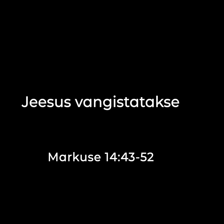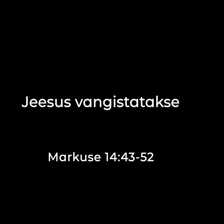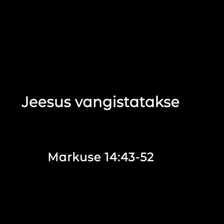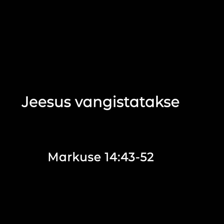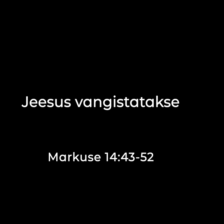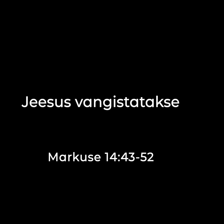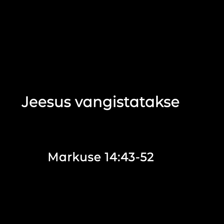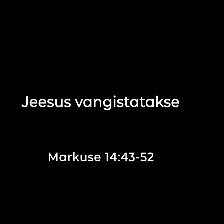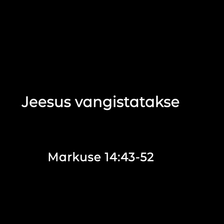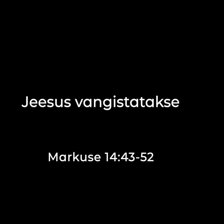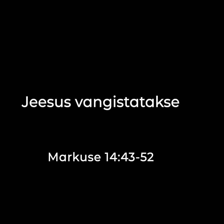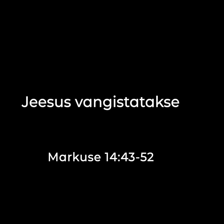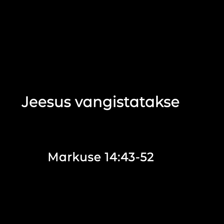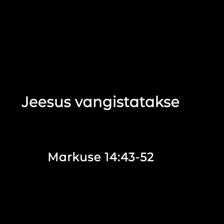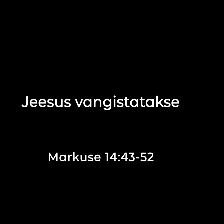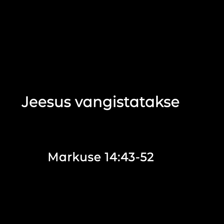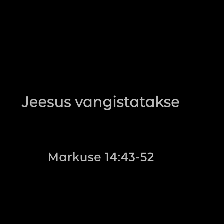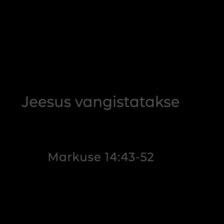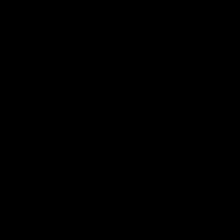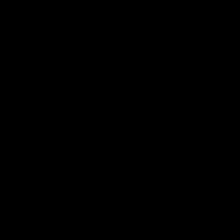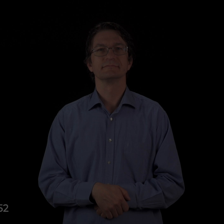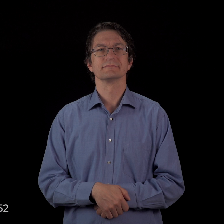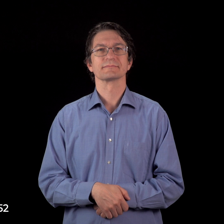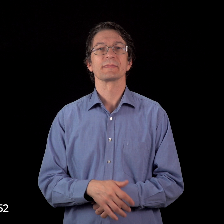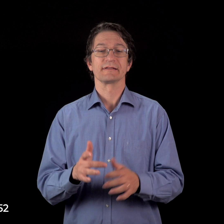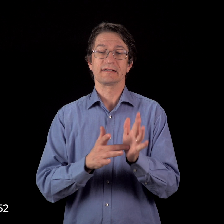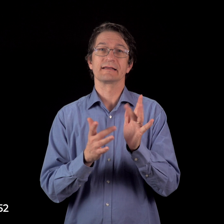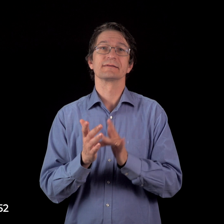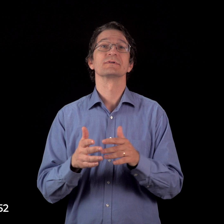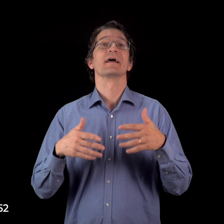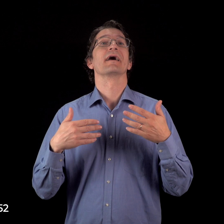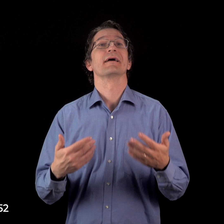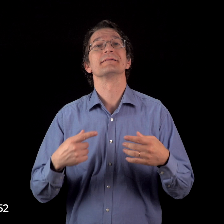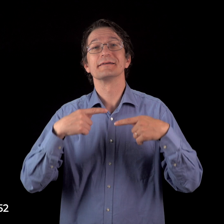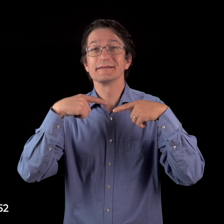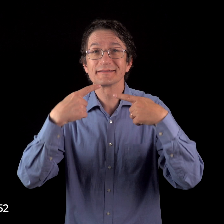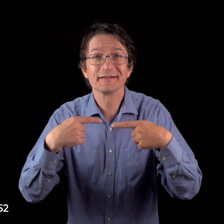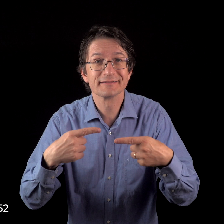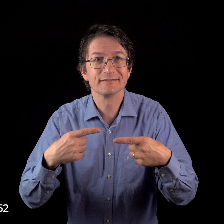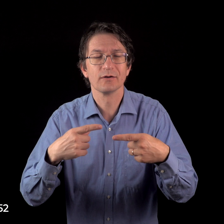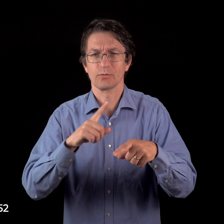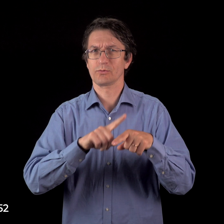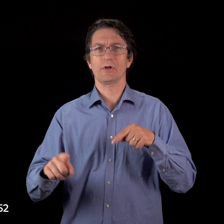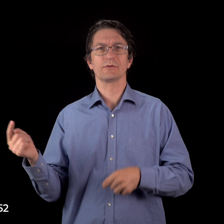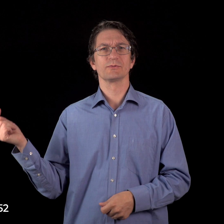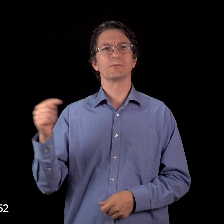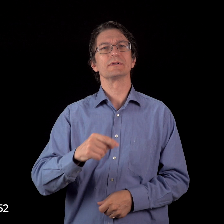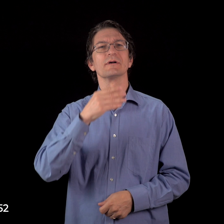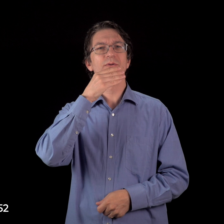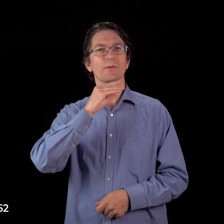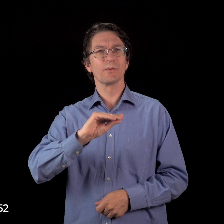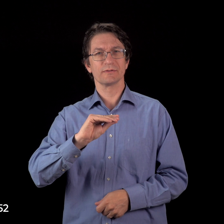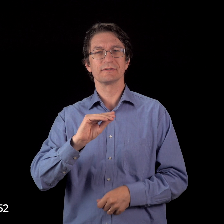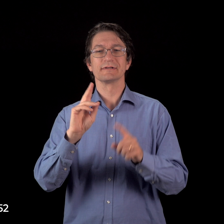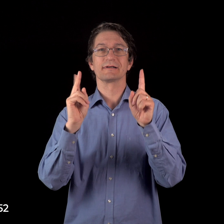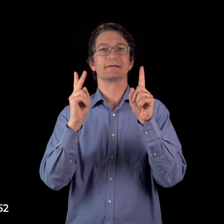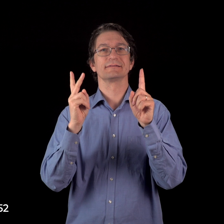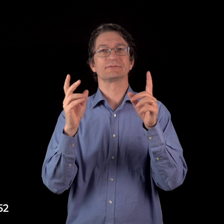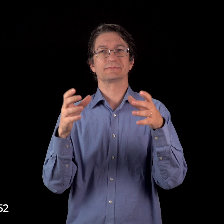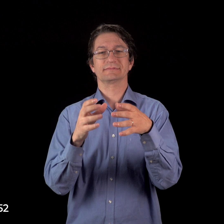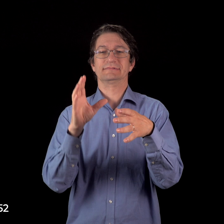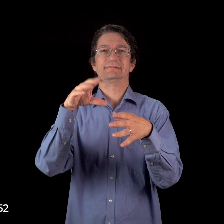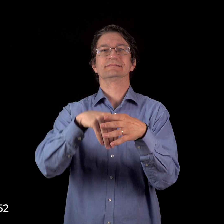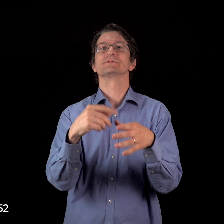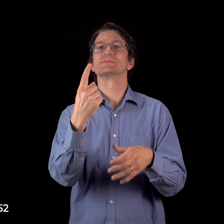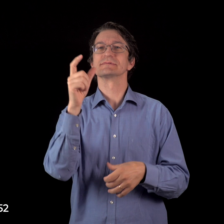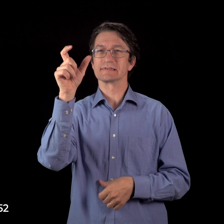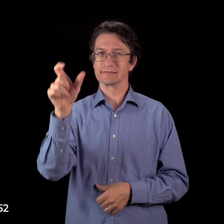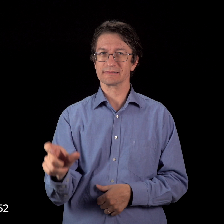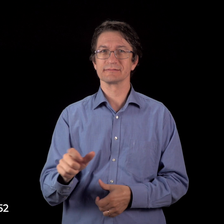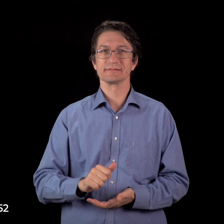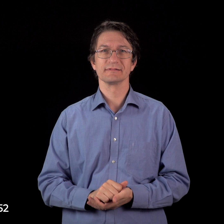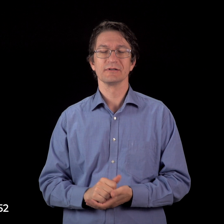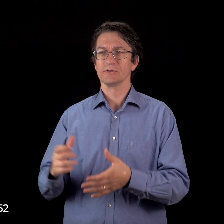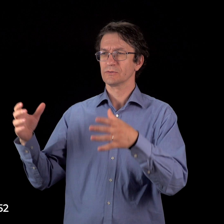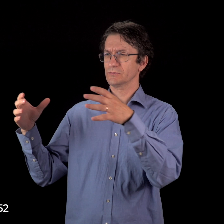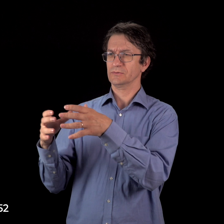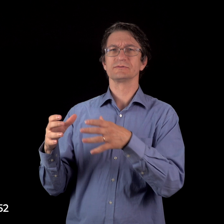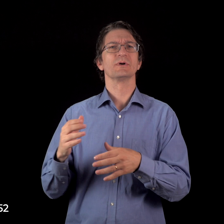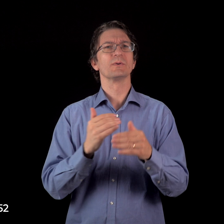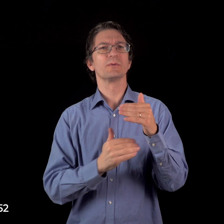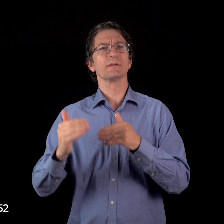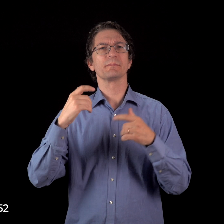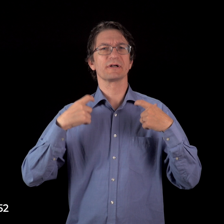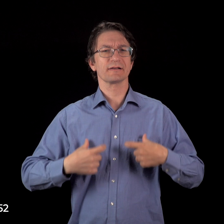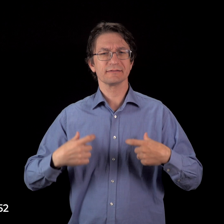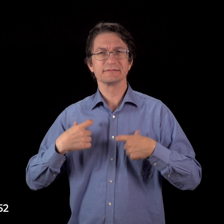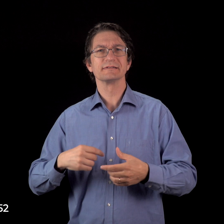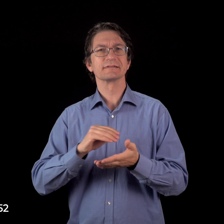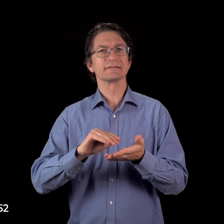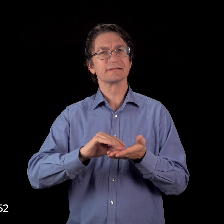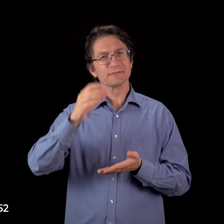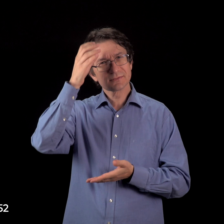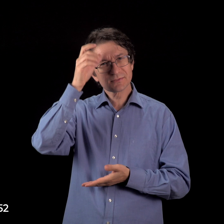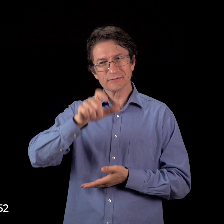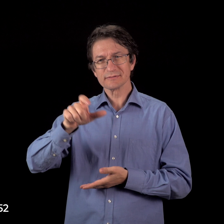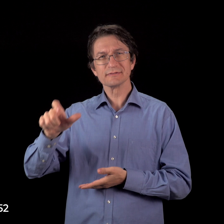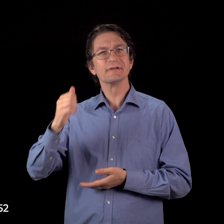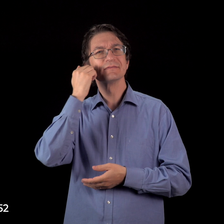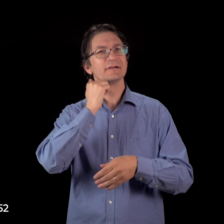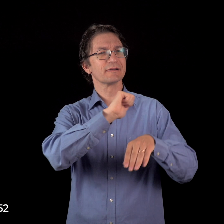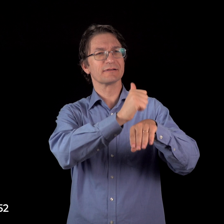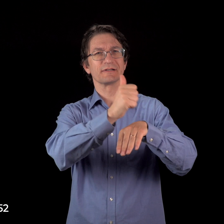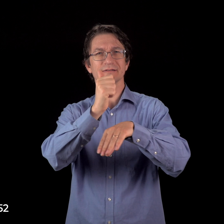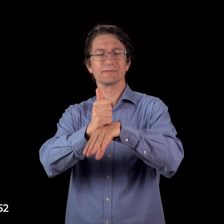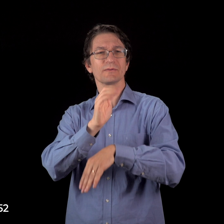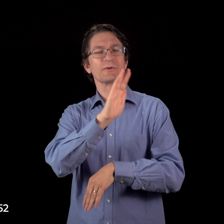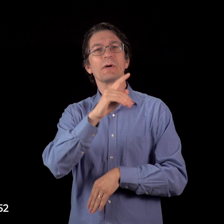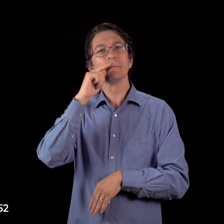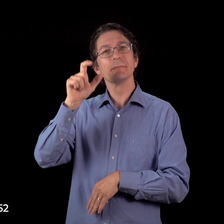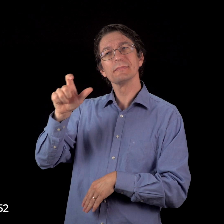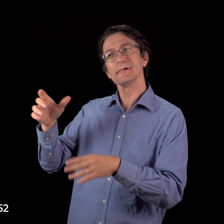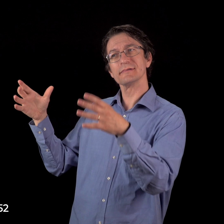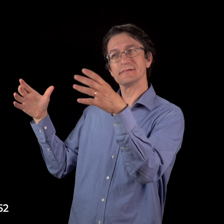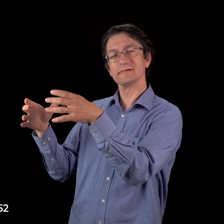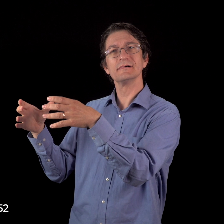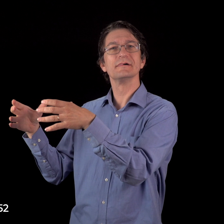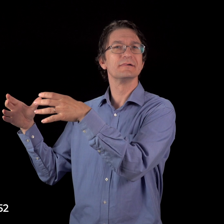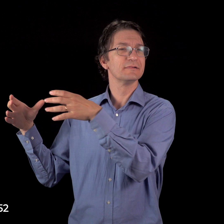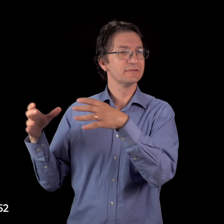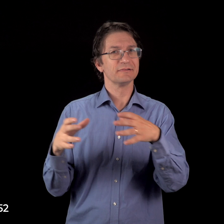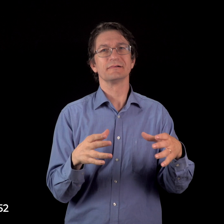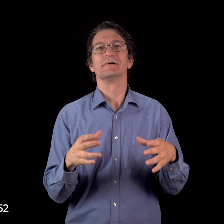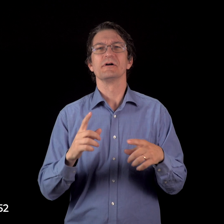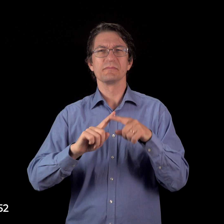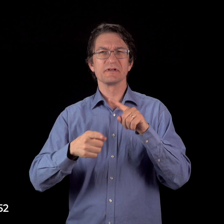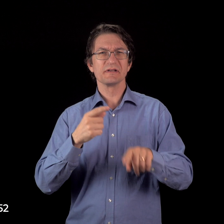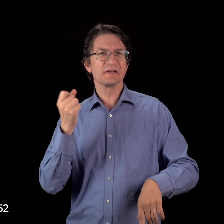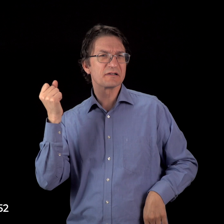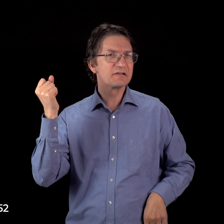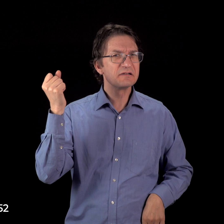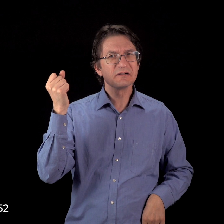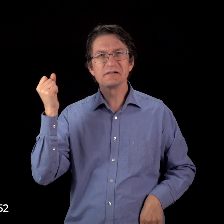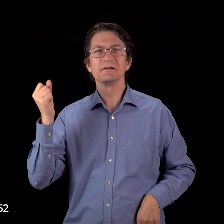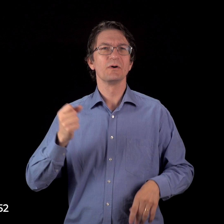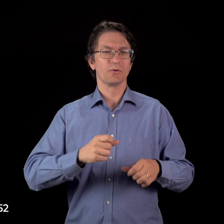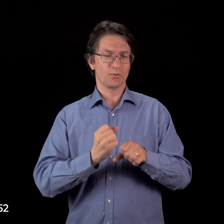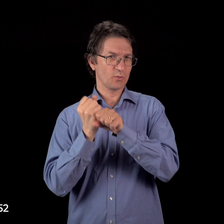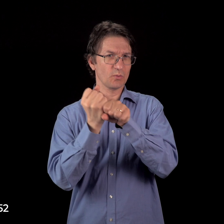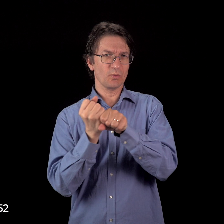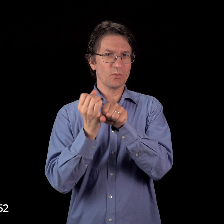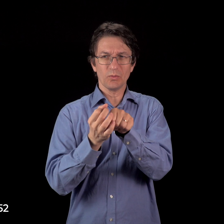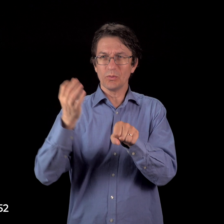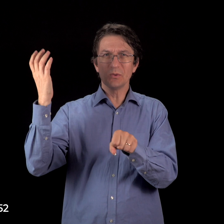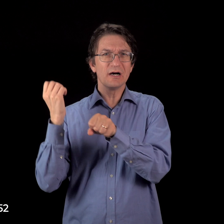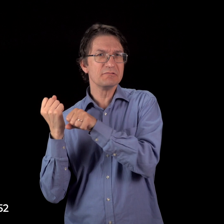While Jesus was still speaking, Judas, one of the Twelve, arrived, accompanied by a crowd armed with swords and clubs, sent from the chief priests, scribes, and elders.